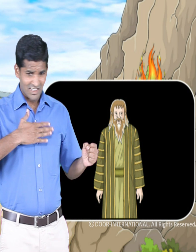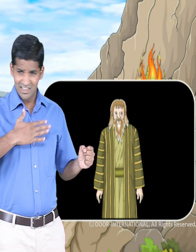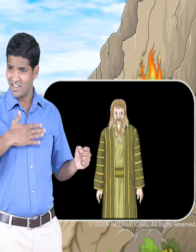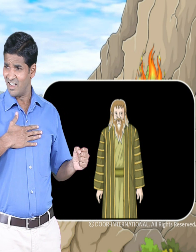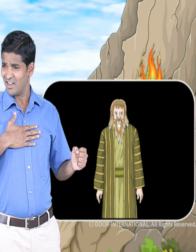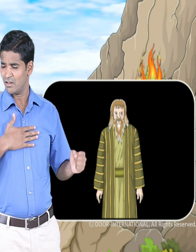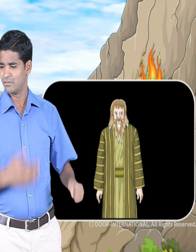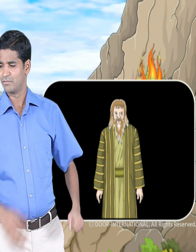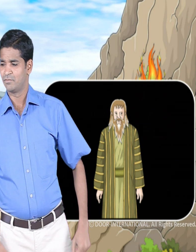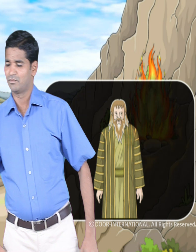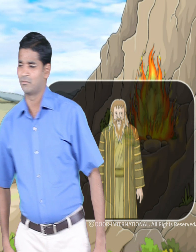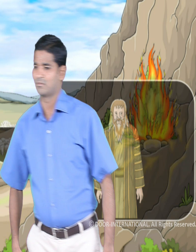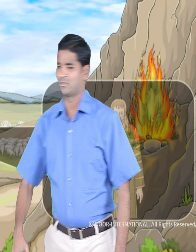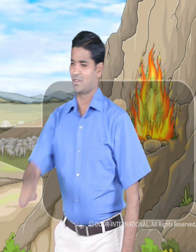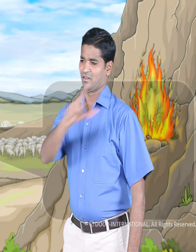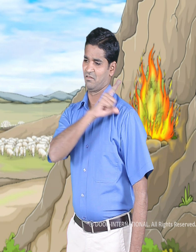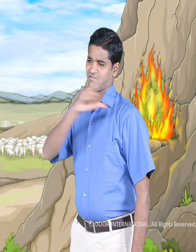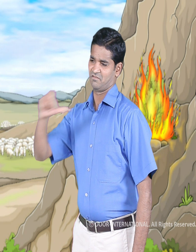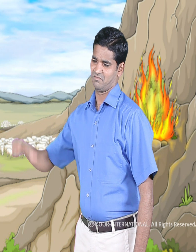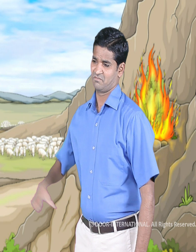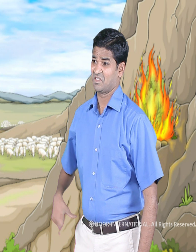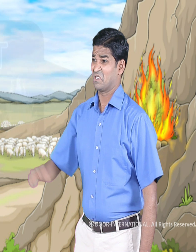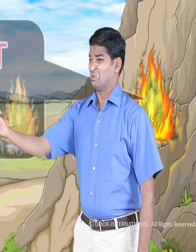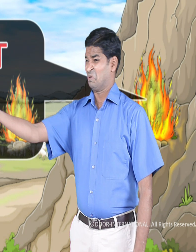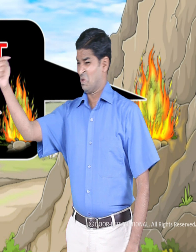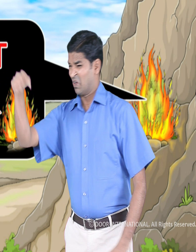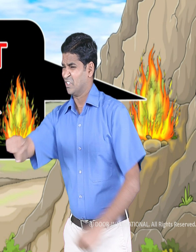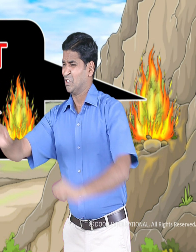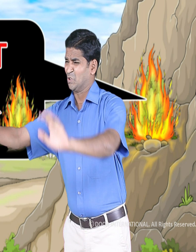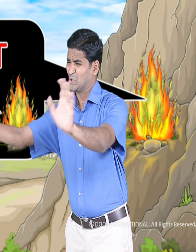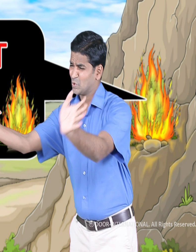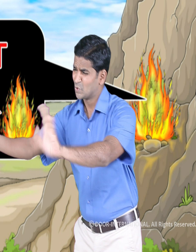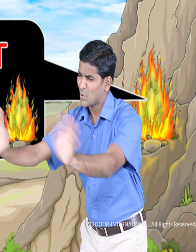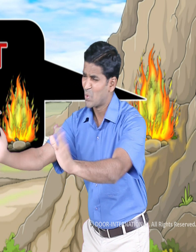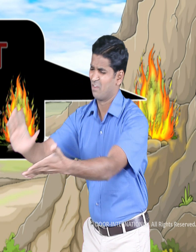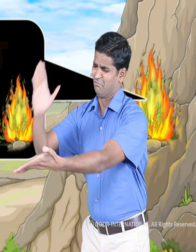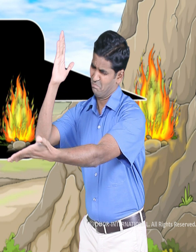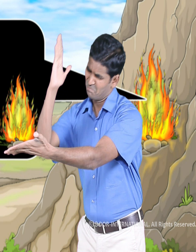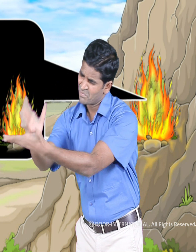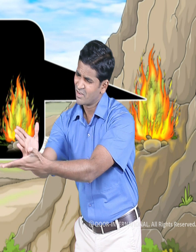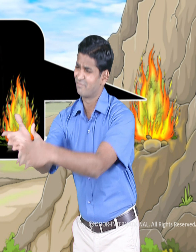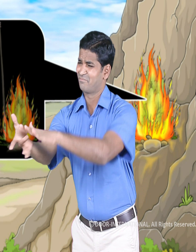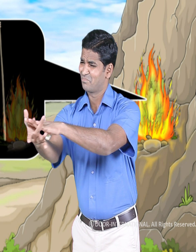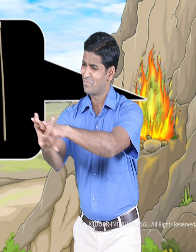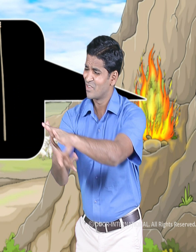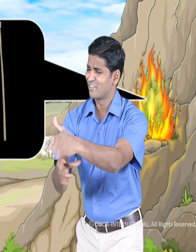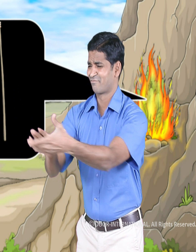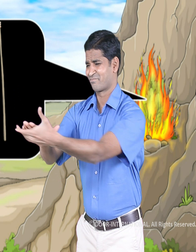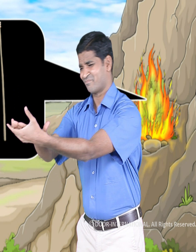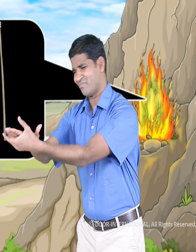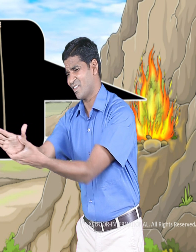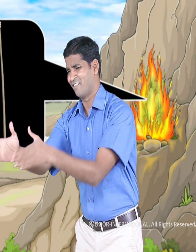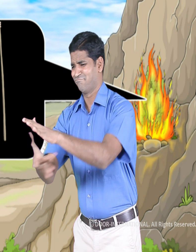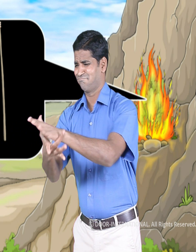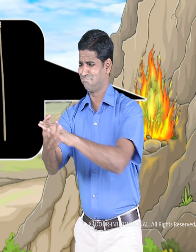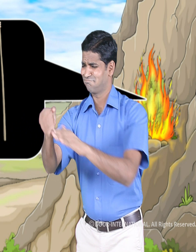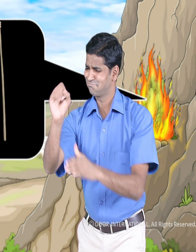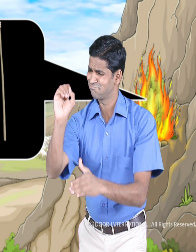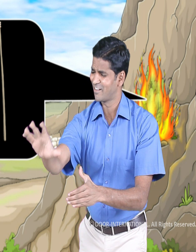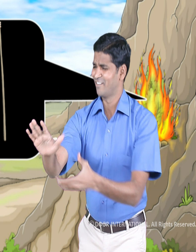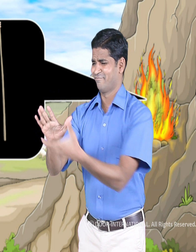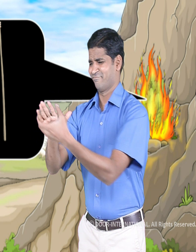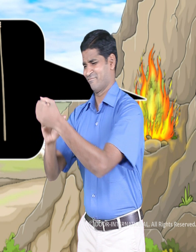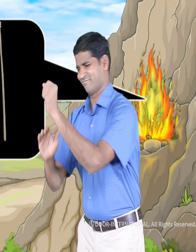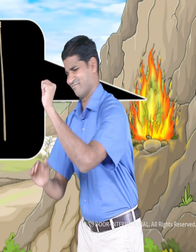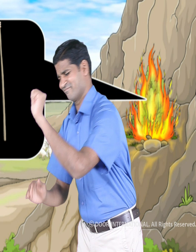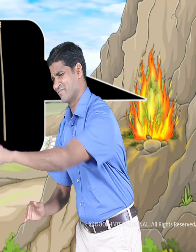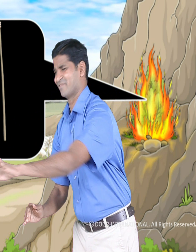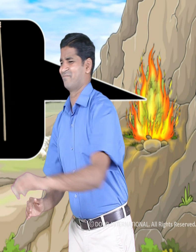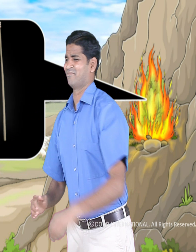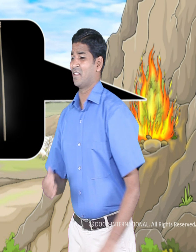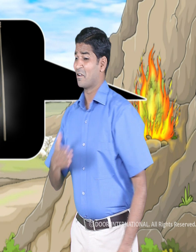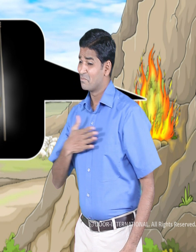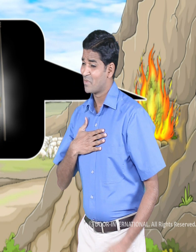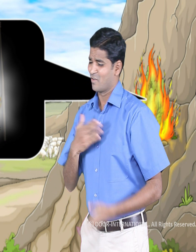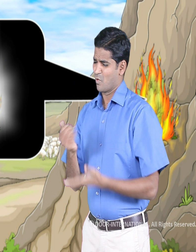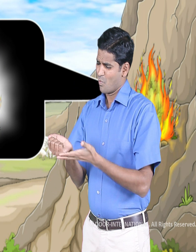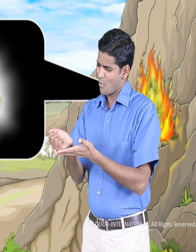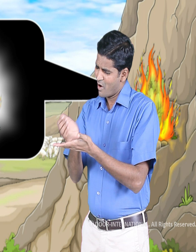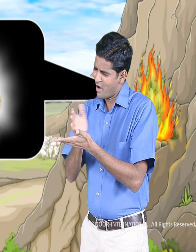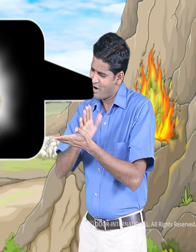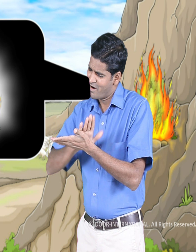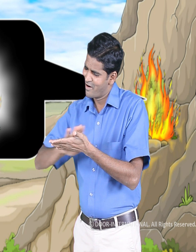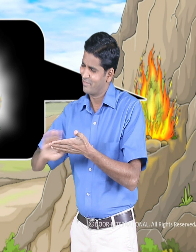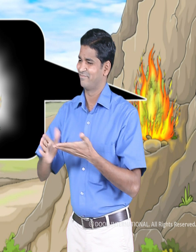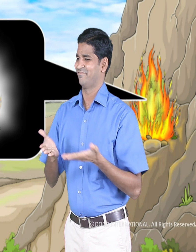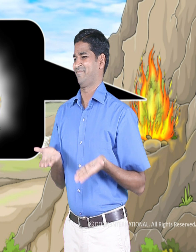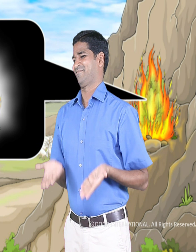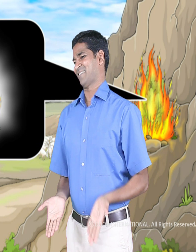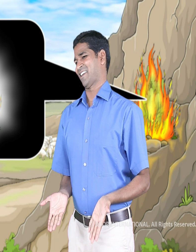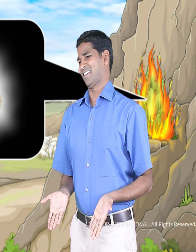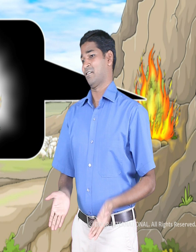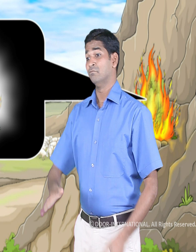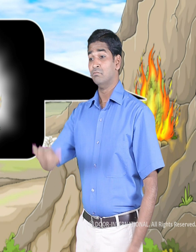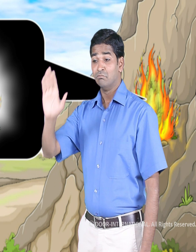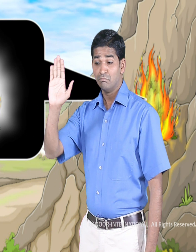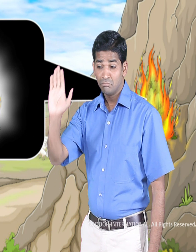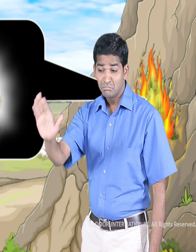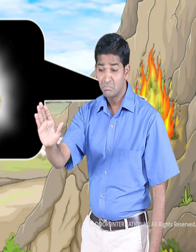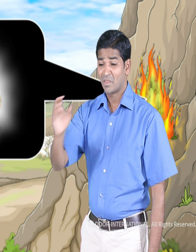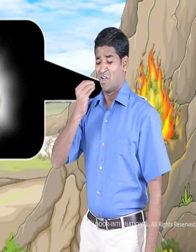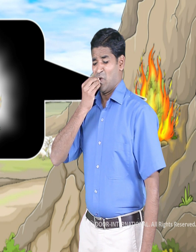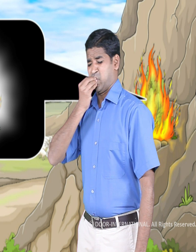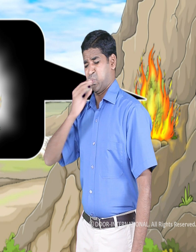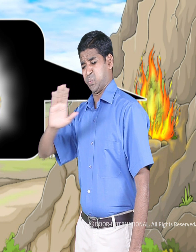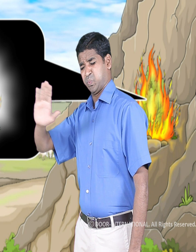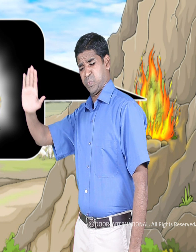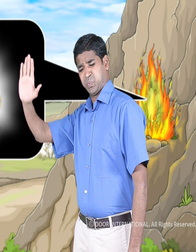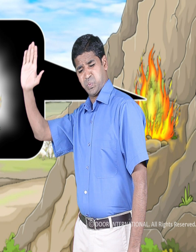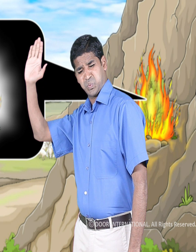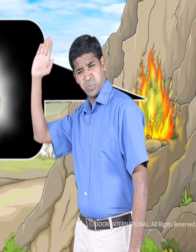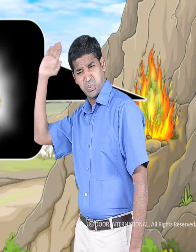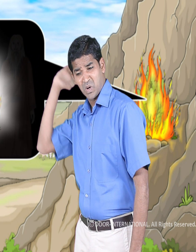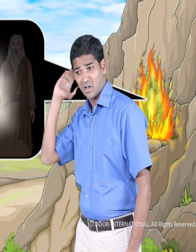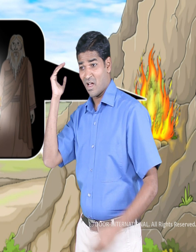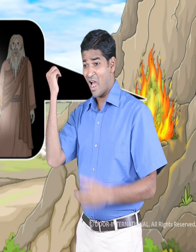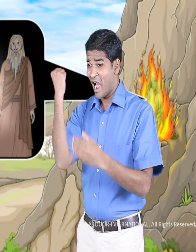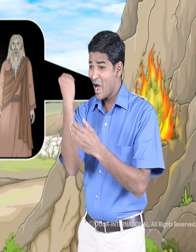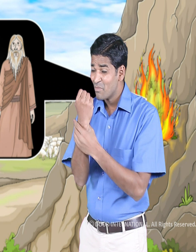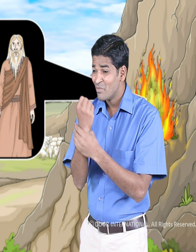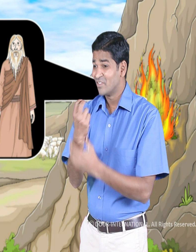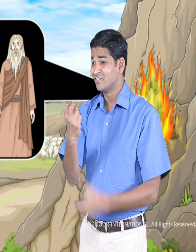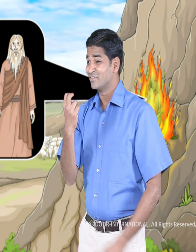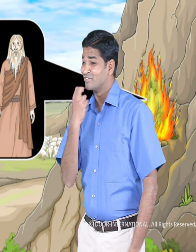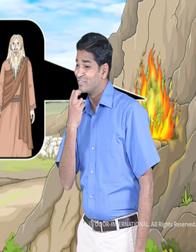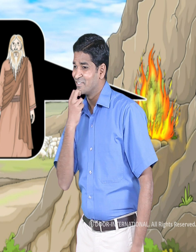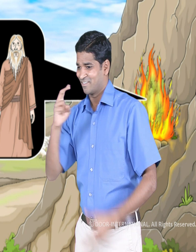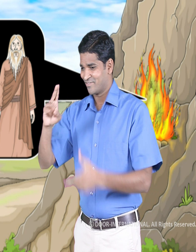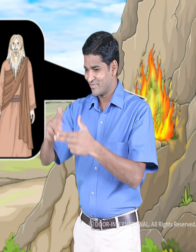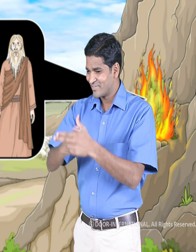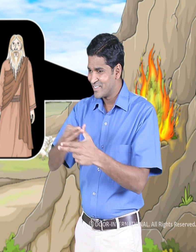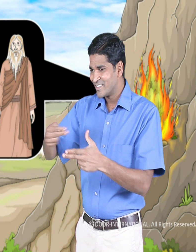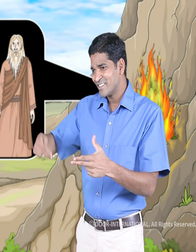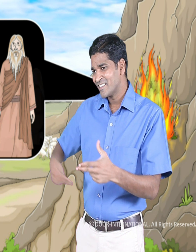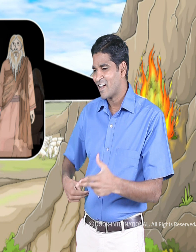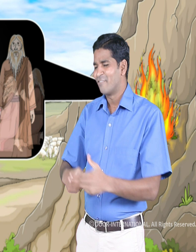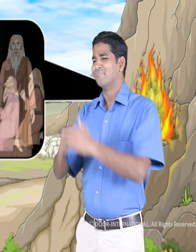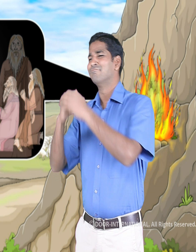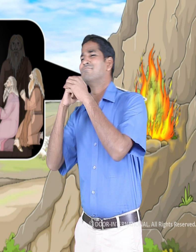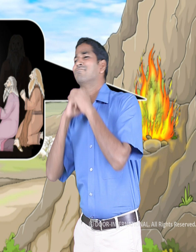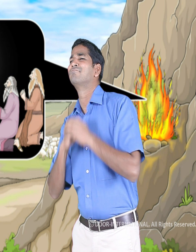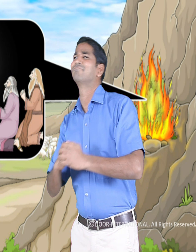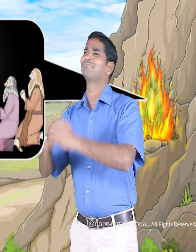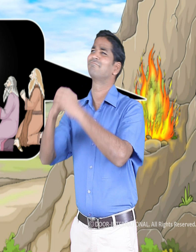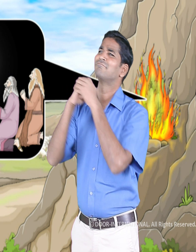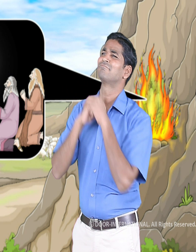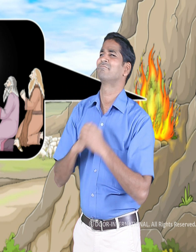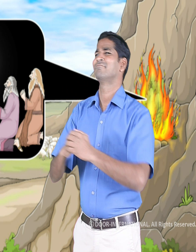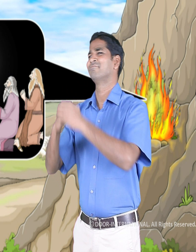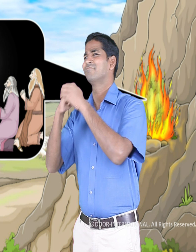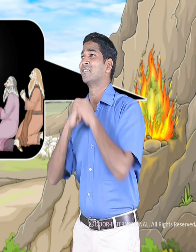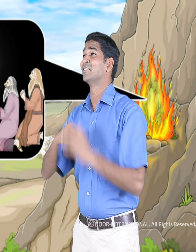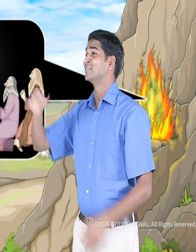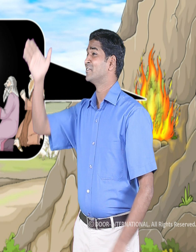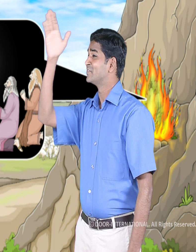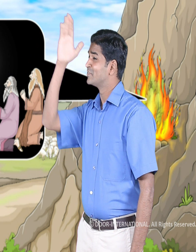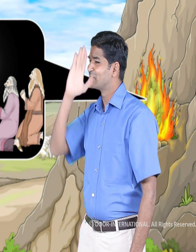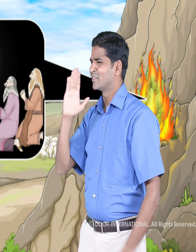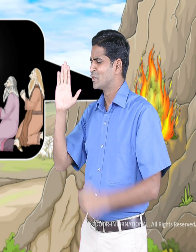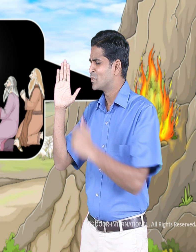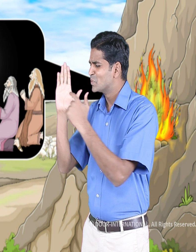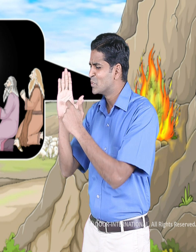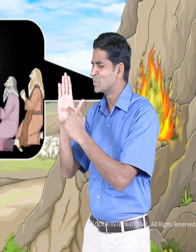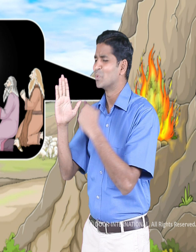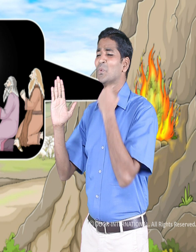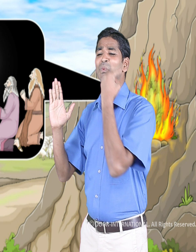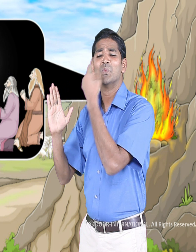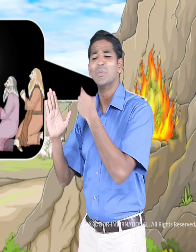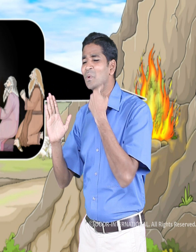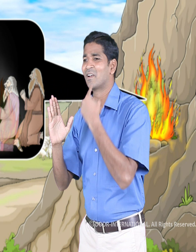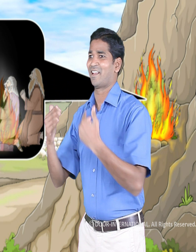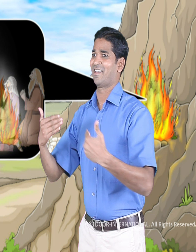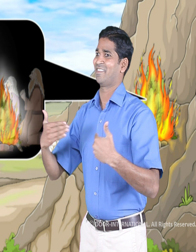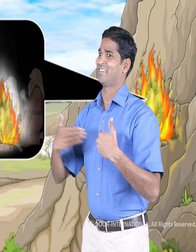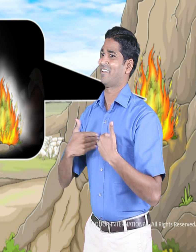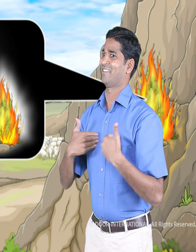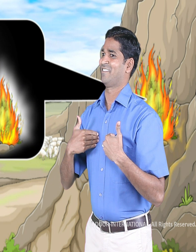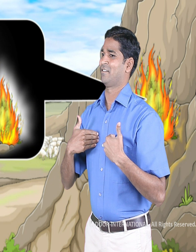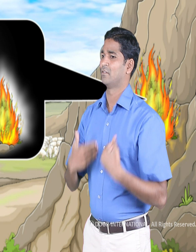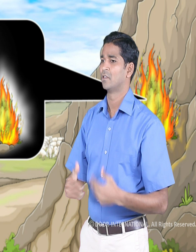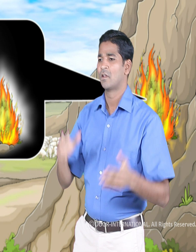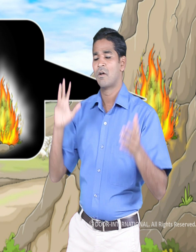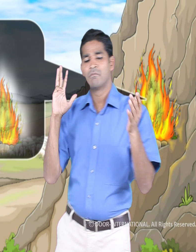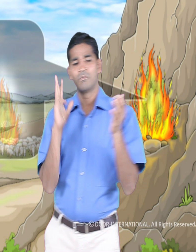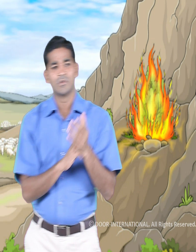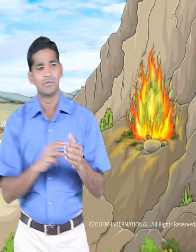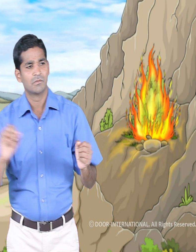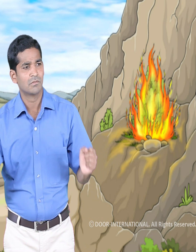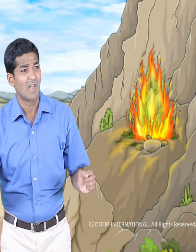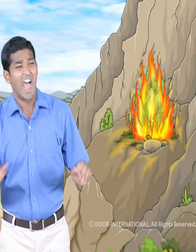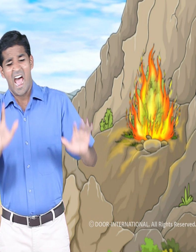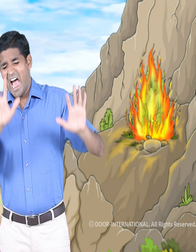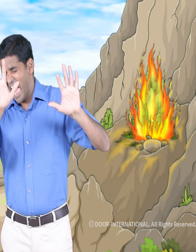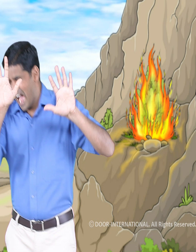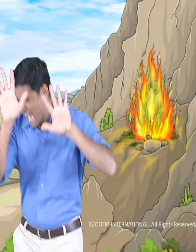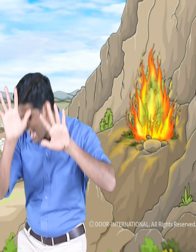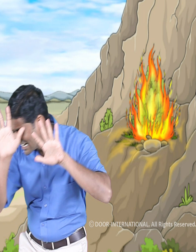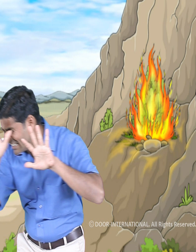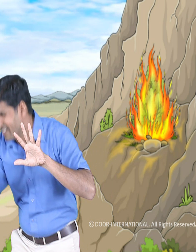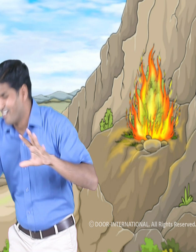“Do not come any closer,” God said. “Take off your sandals, for the place where you are standing is holy ground.” Then He said, “I am the God of your father, the God of Abraham, the God of Isaac, and the God of Jacob.”